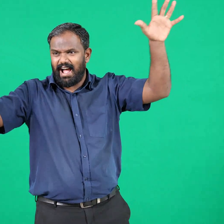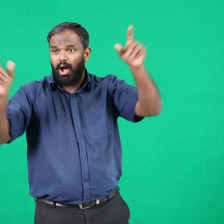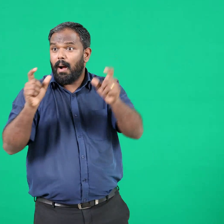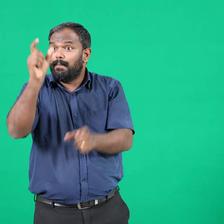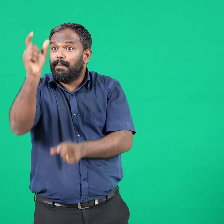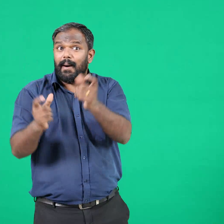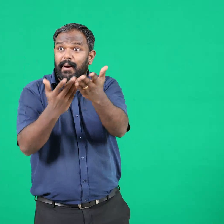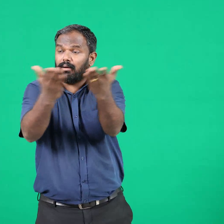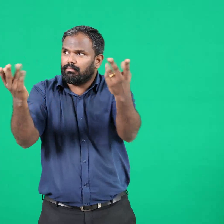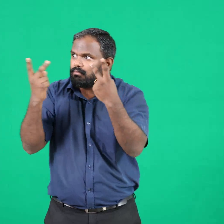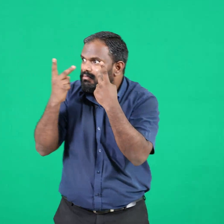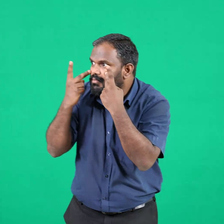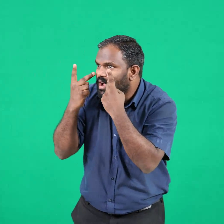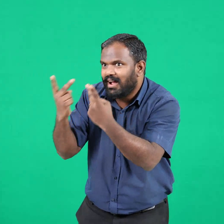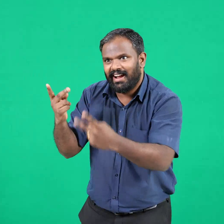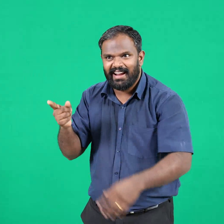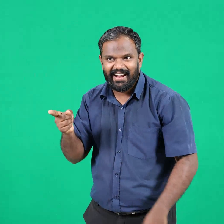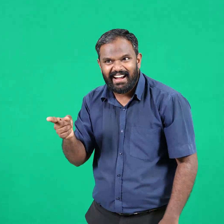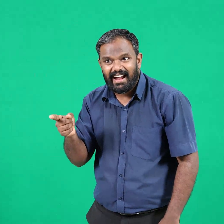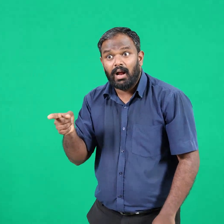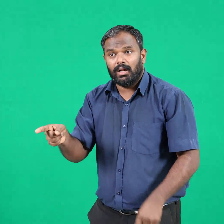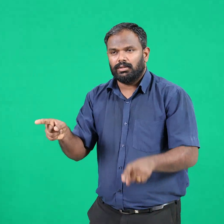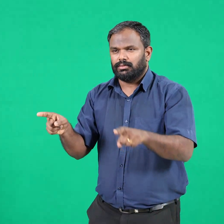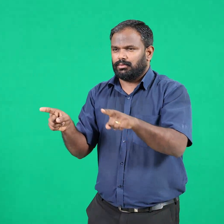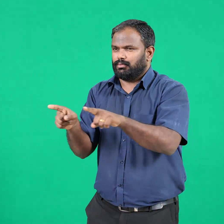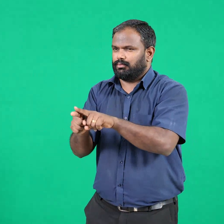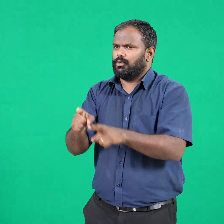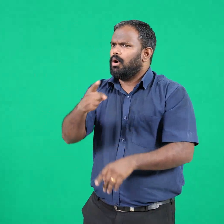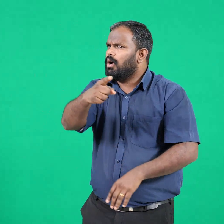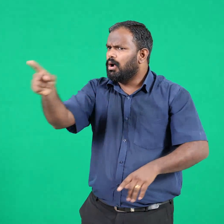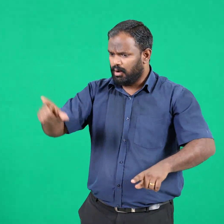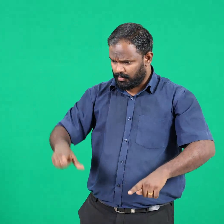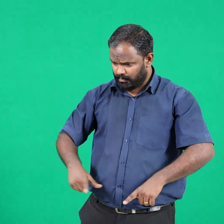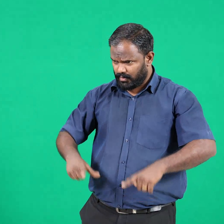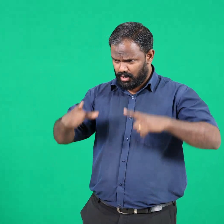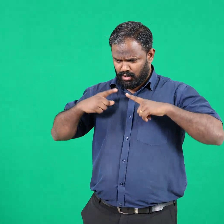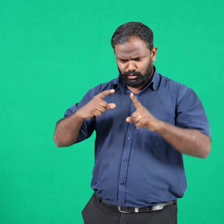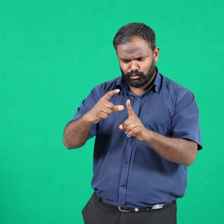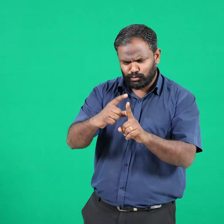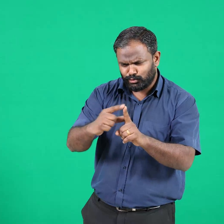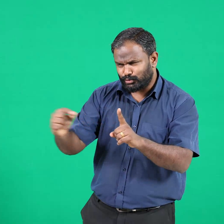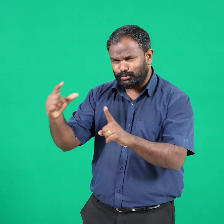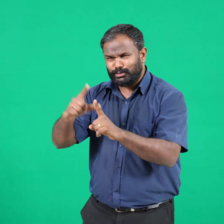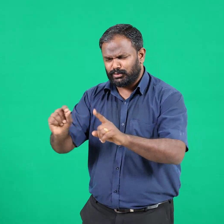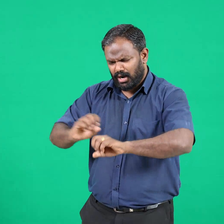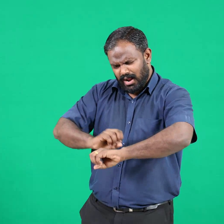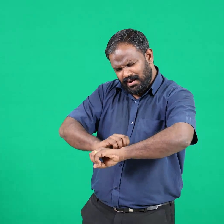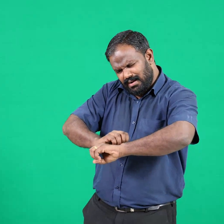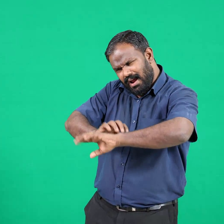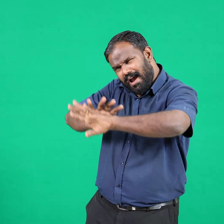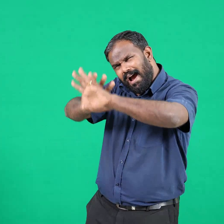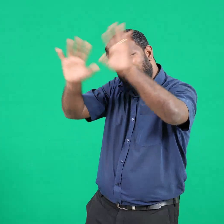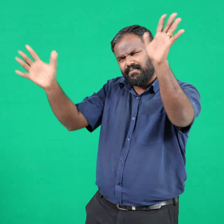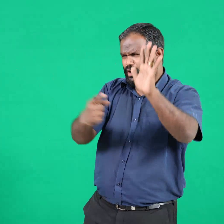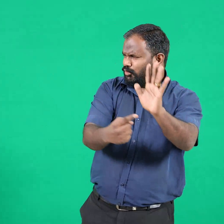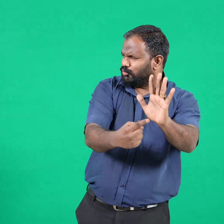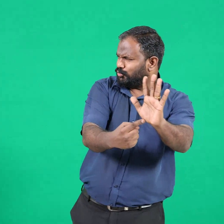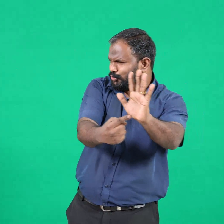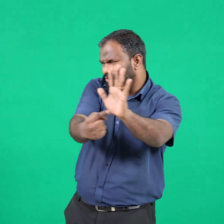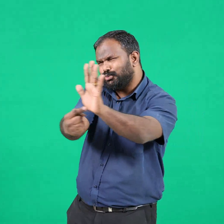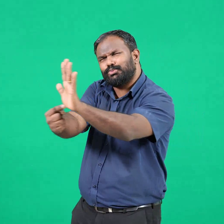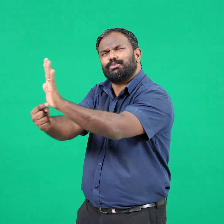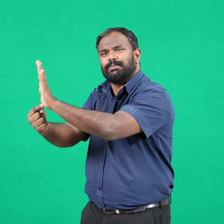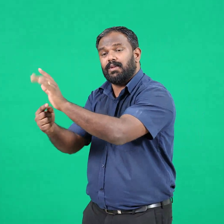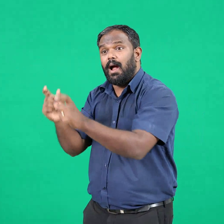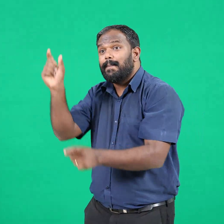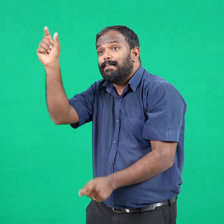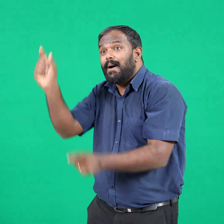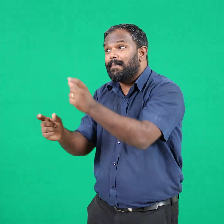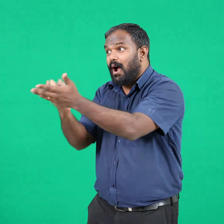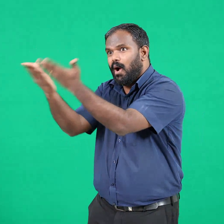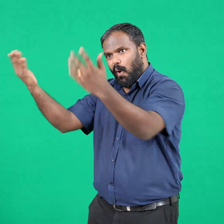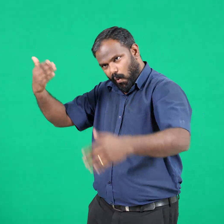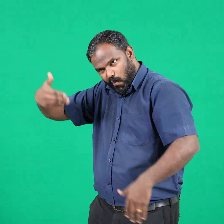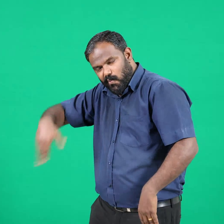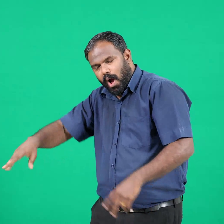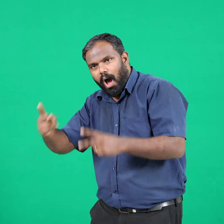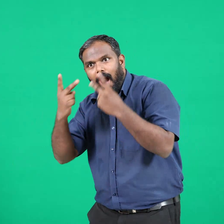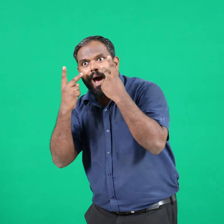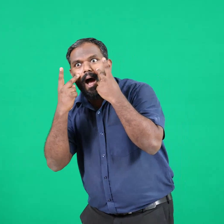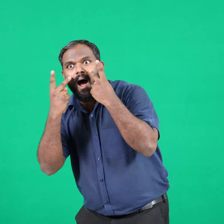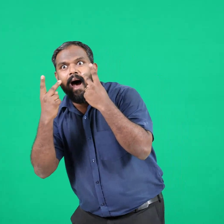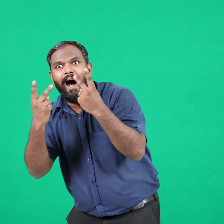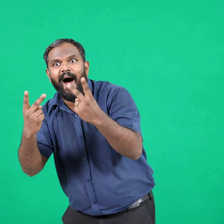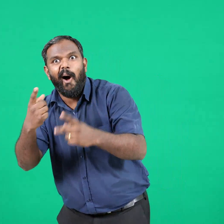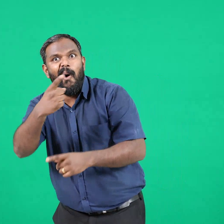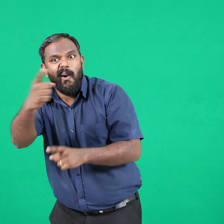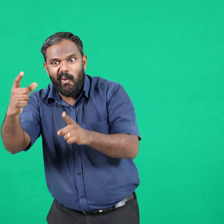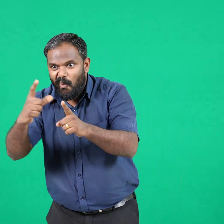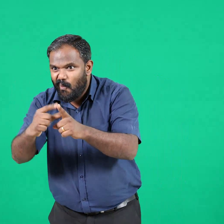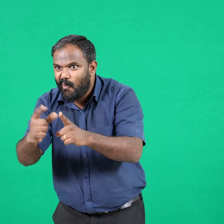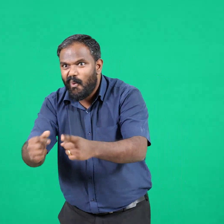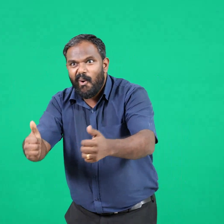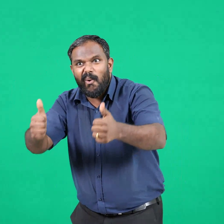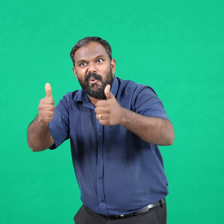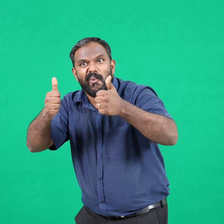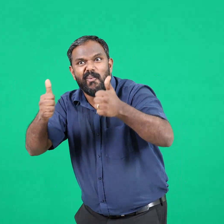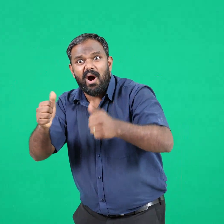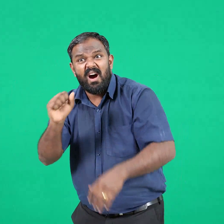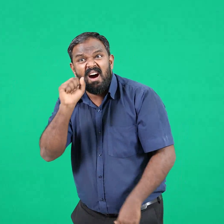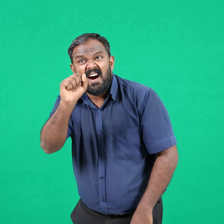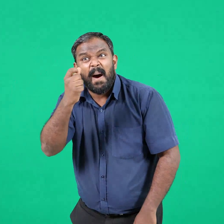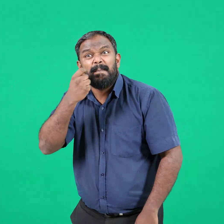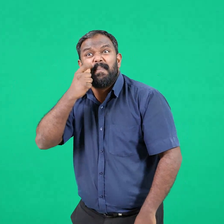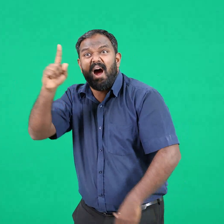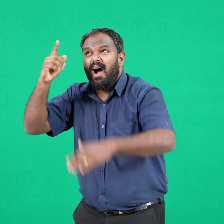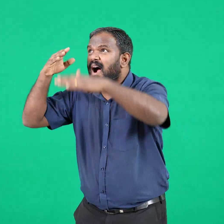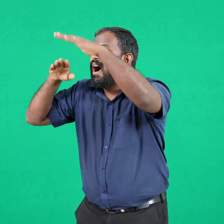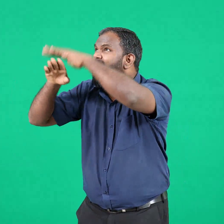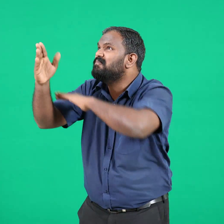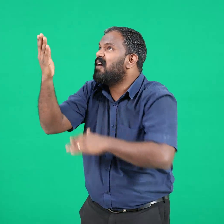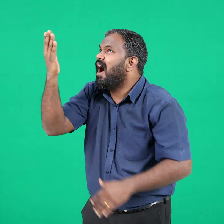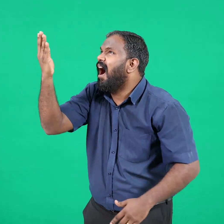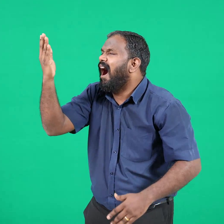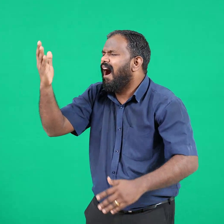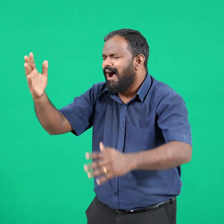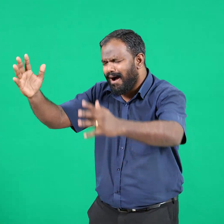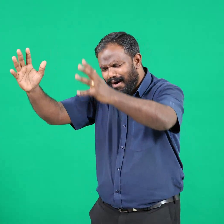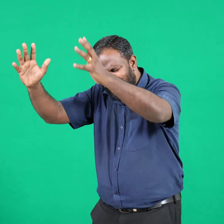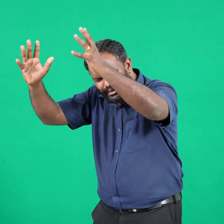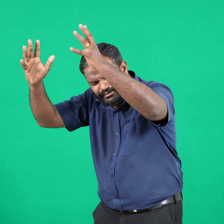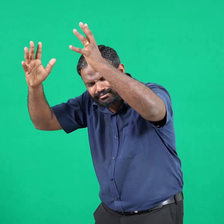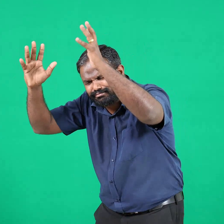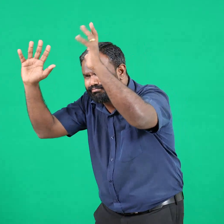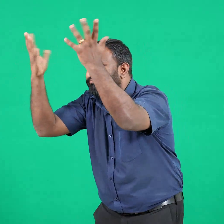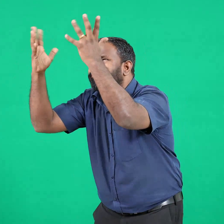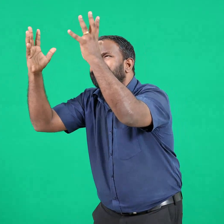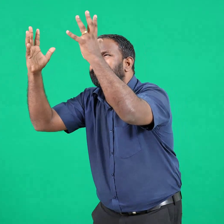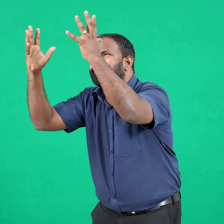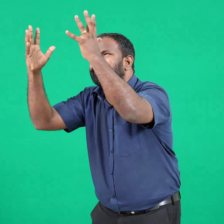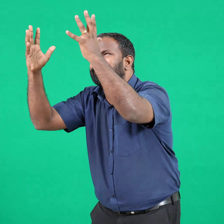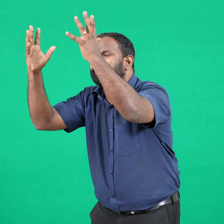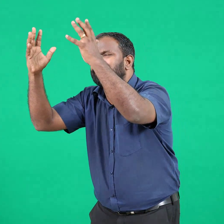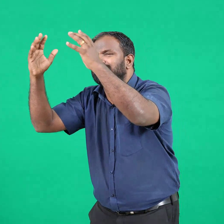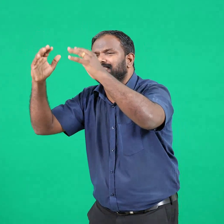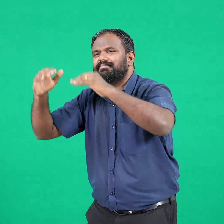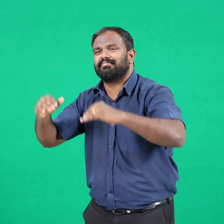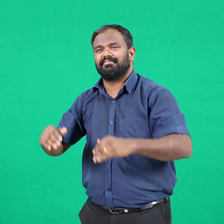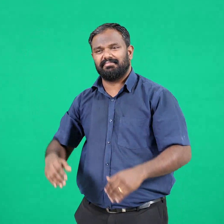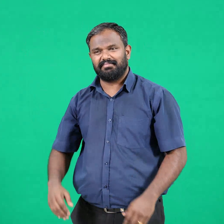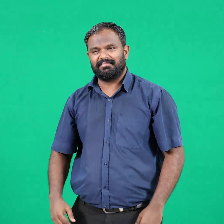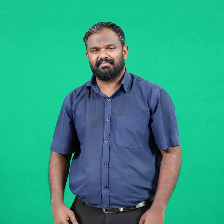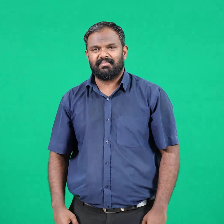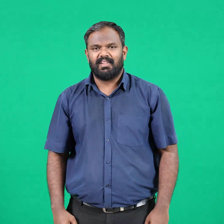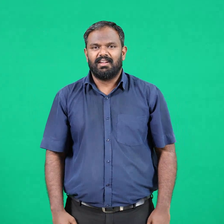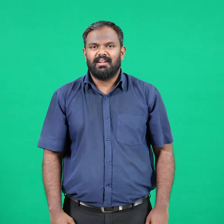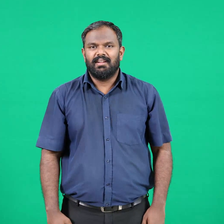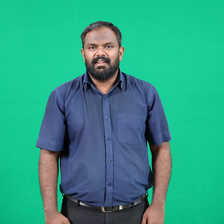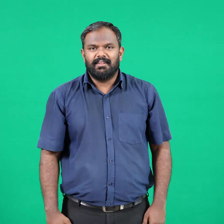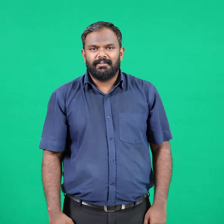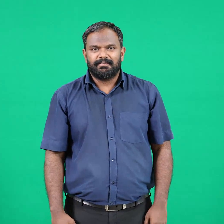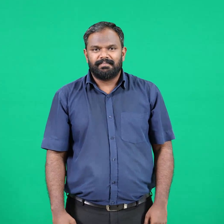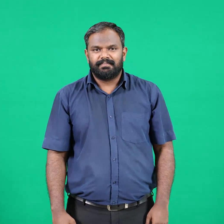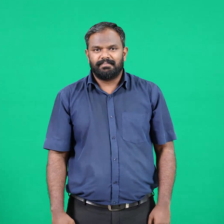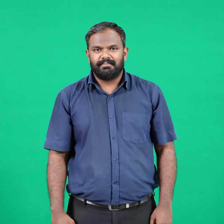In the same way, let your light shine before men, that they may see your good deeds and glorify your Father in heaven.